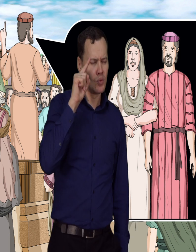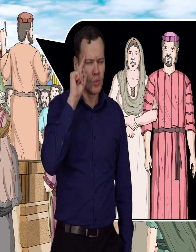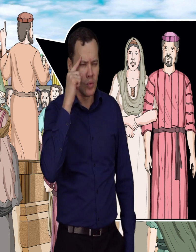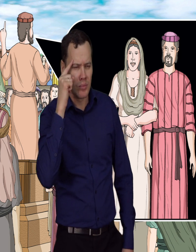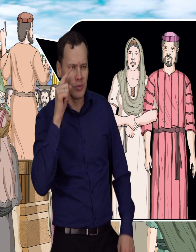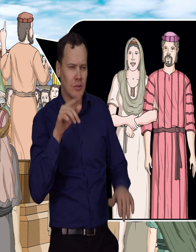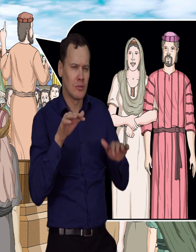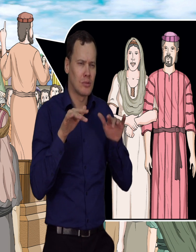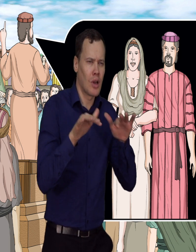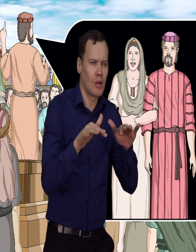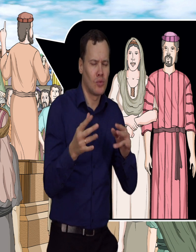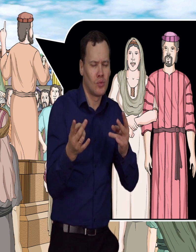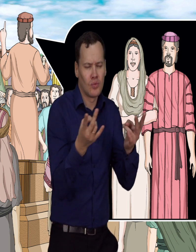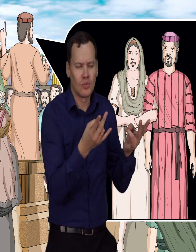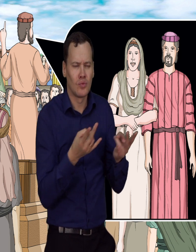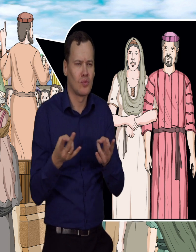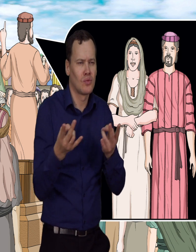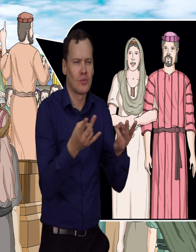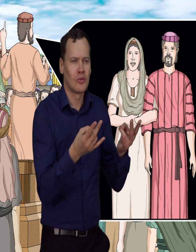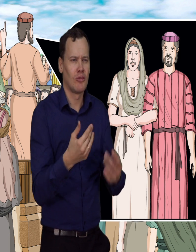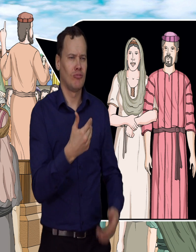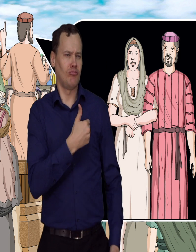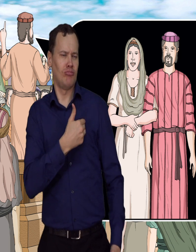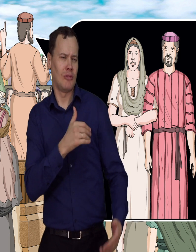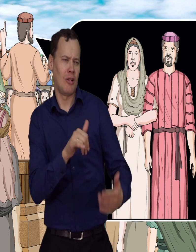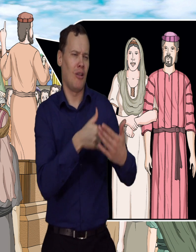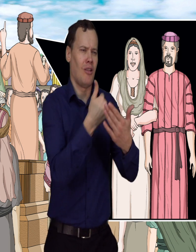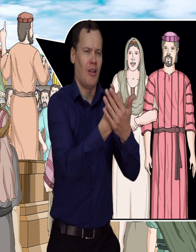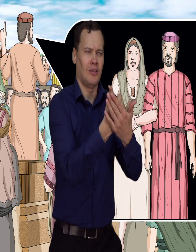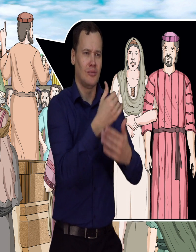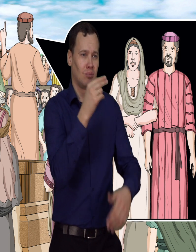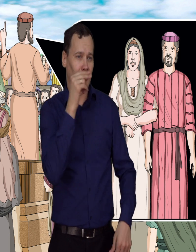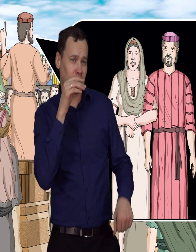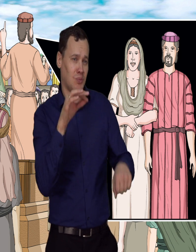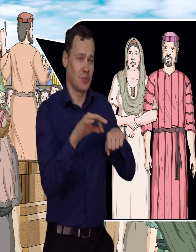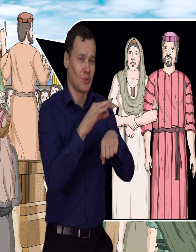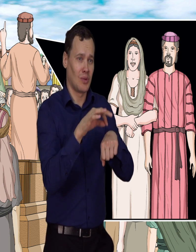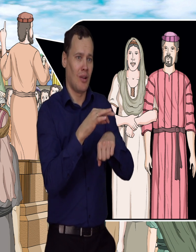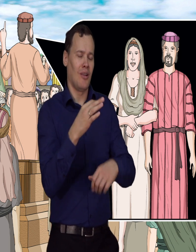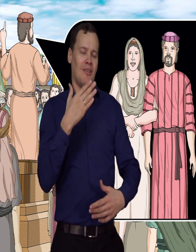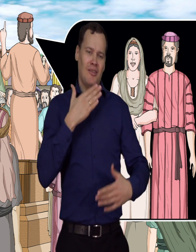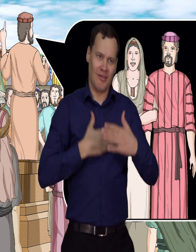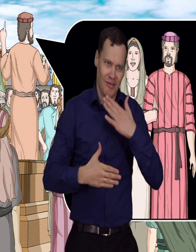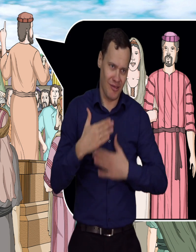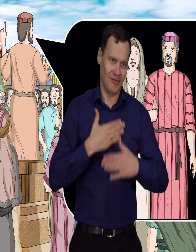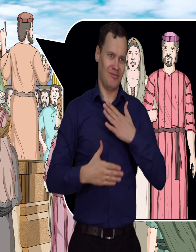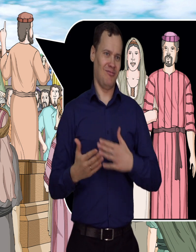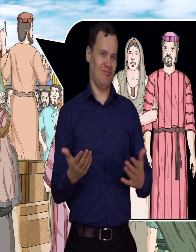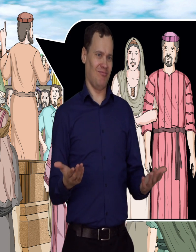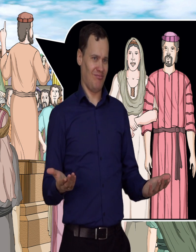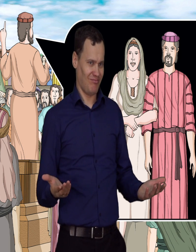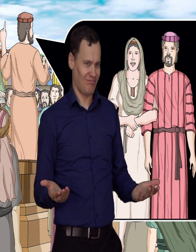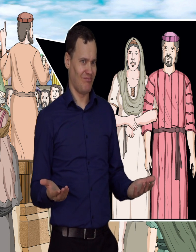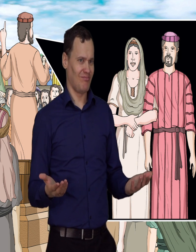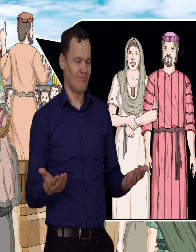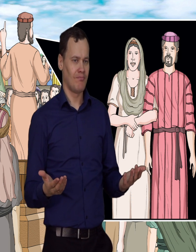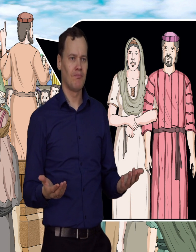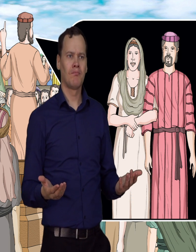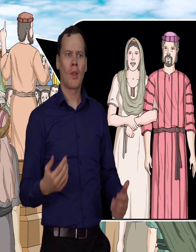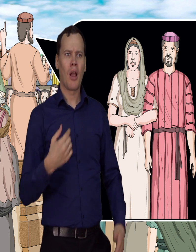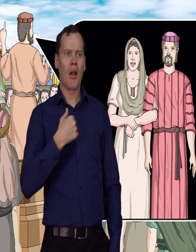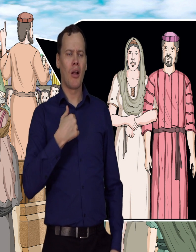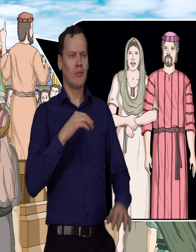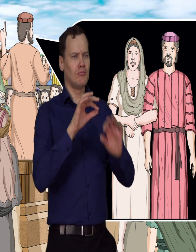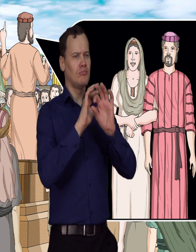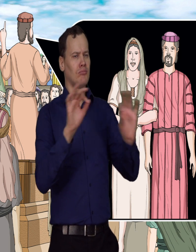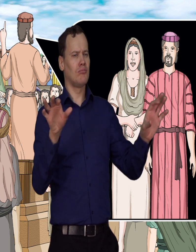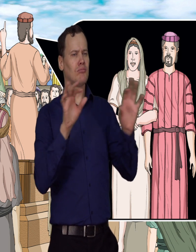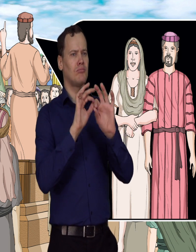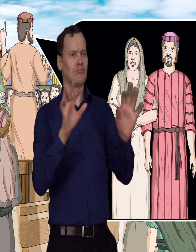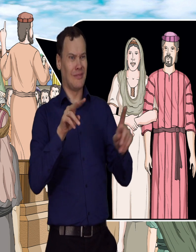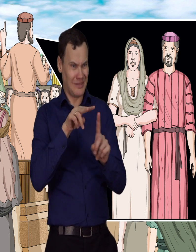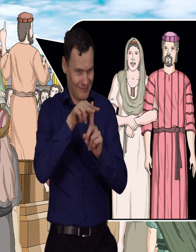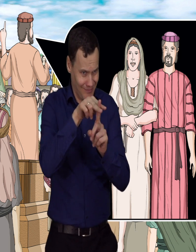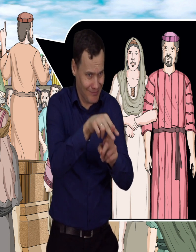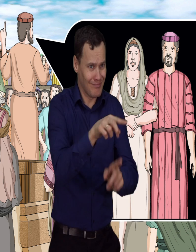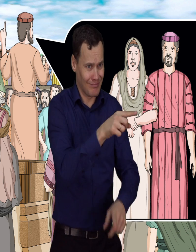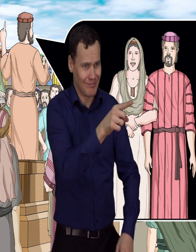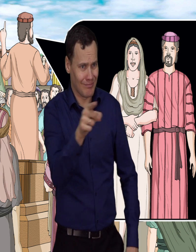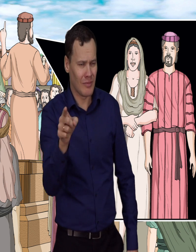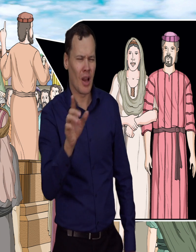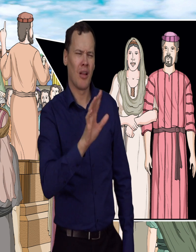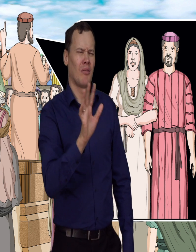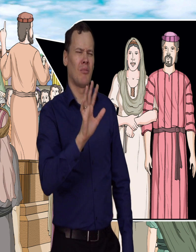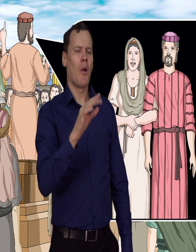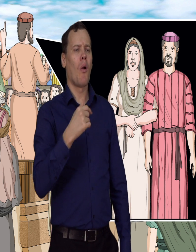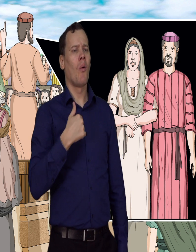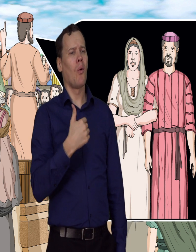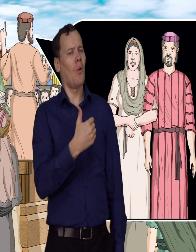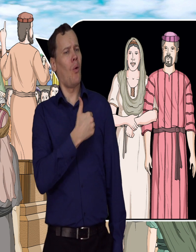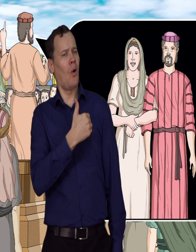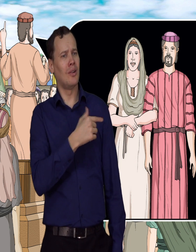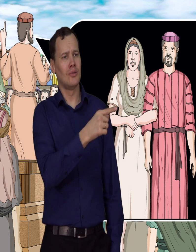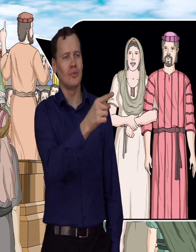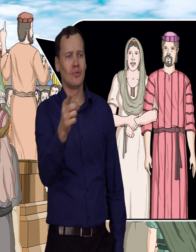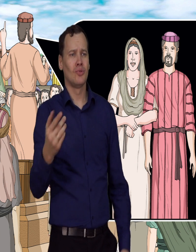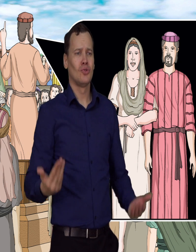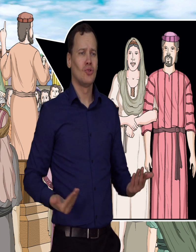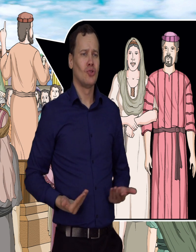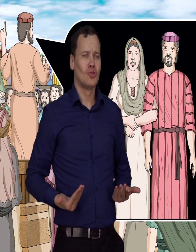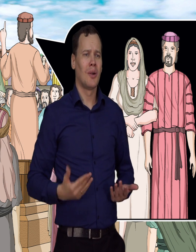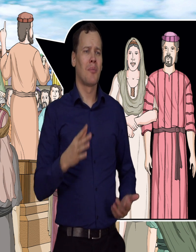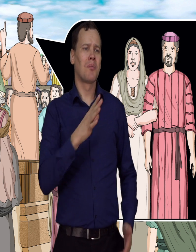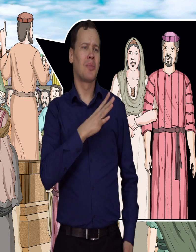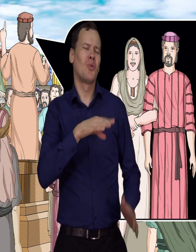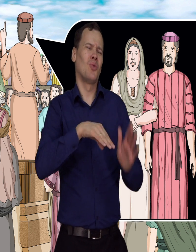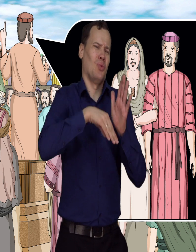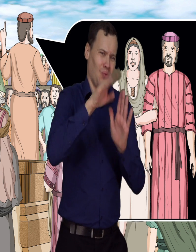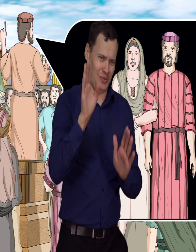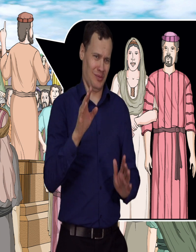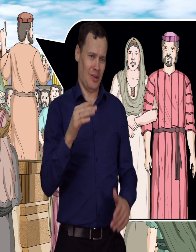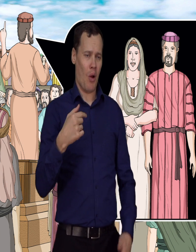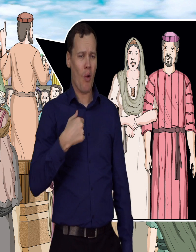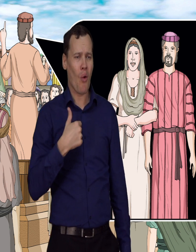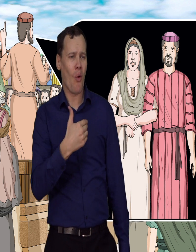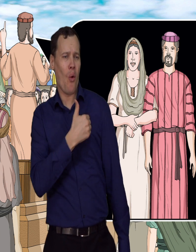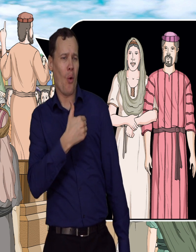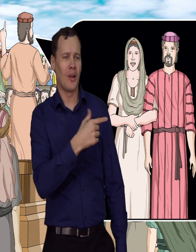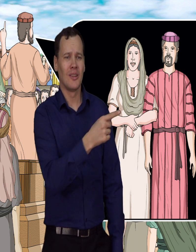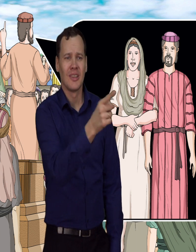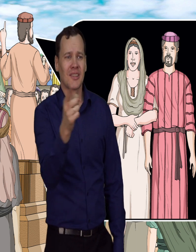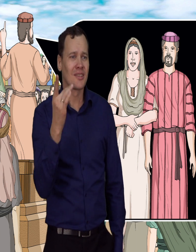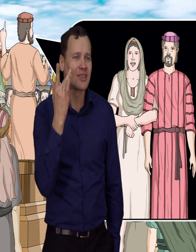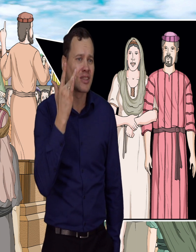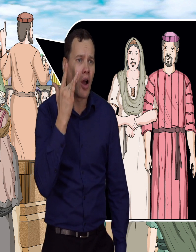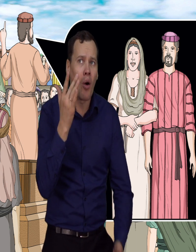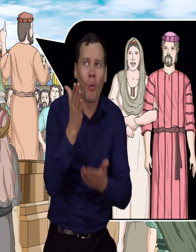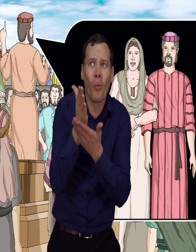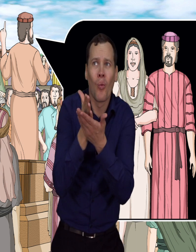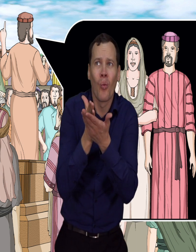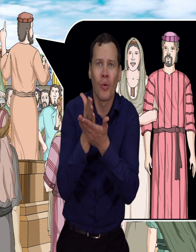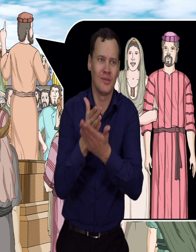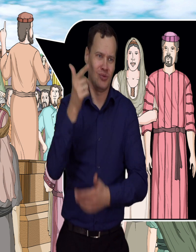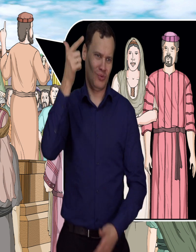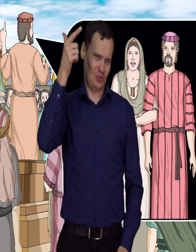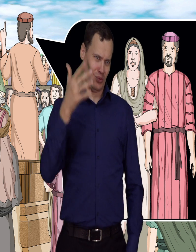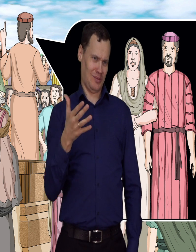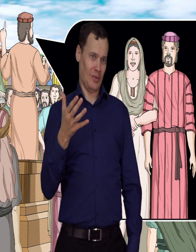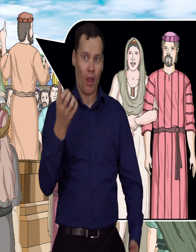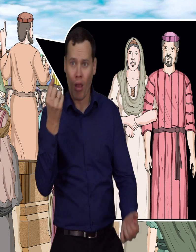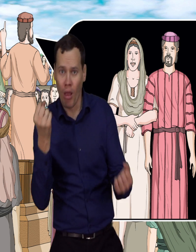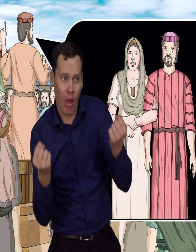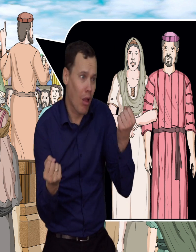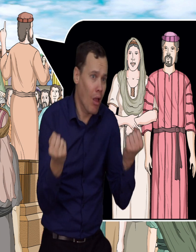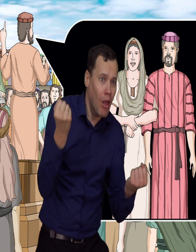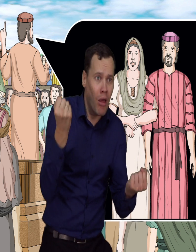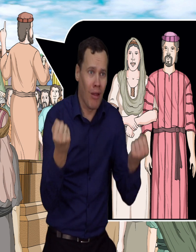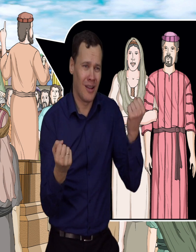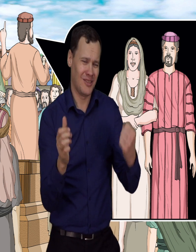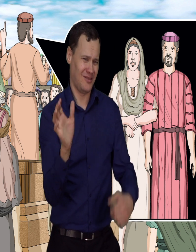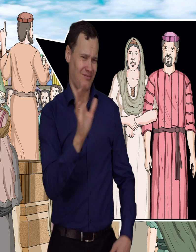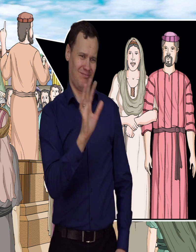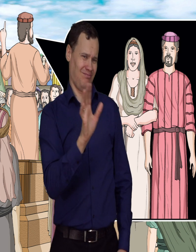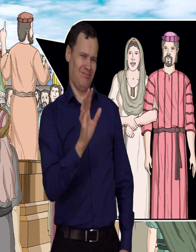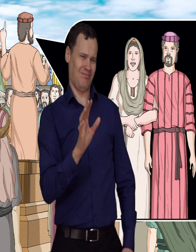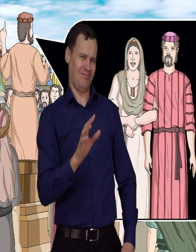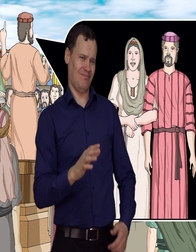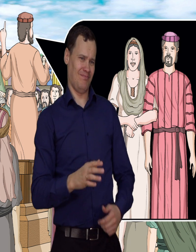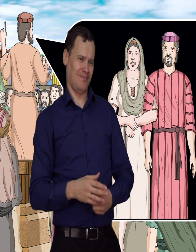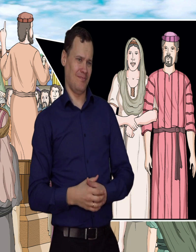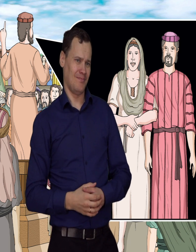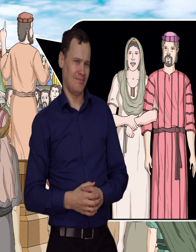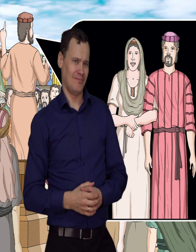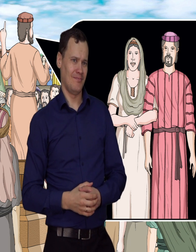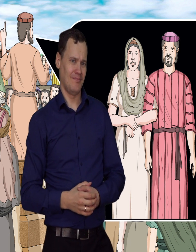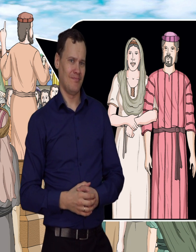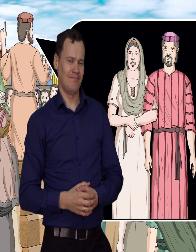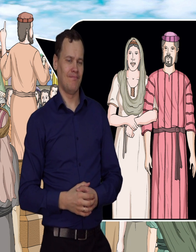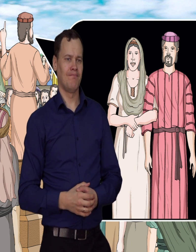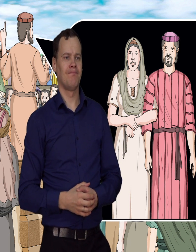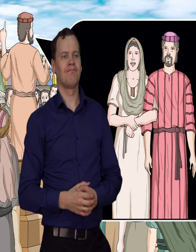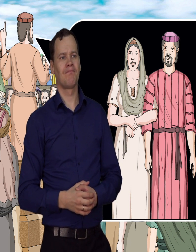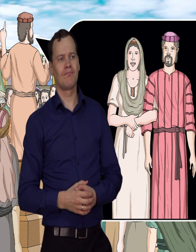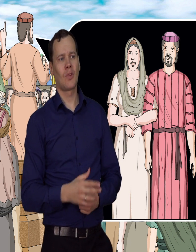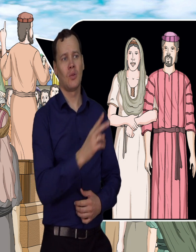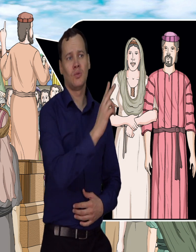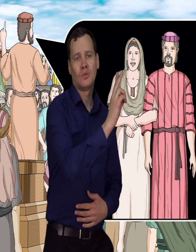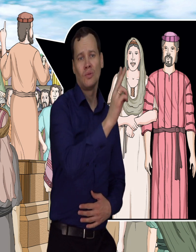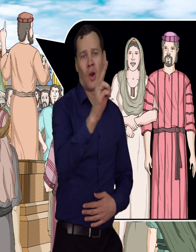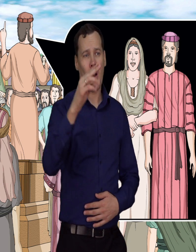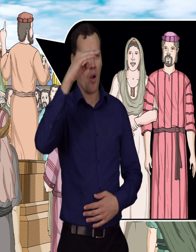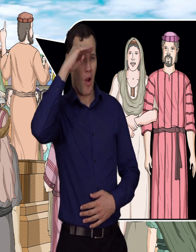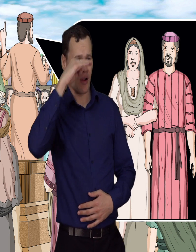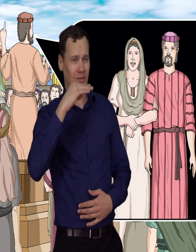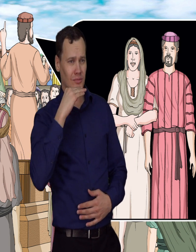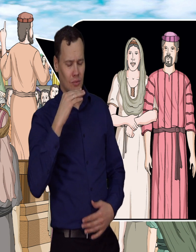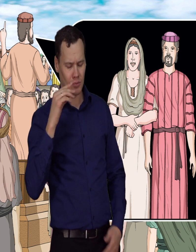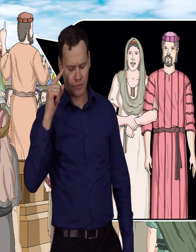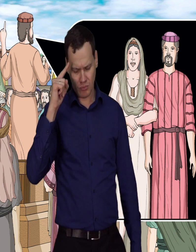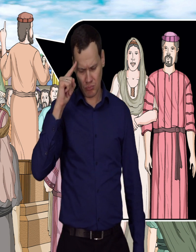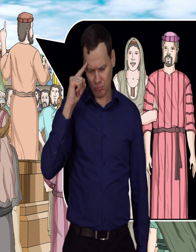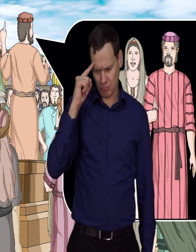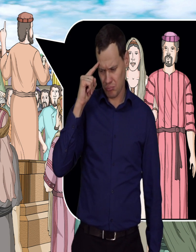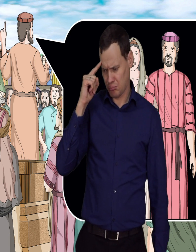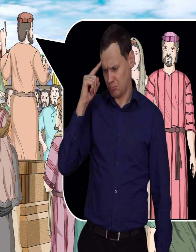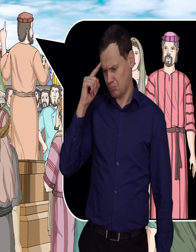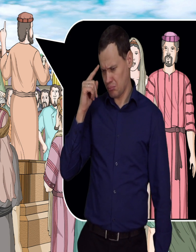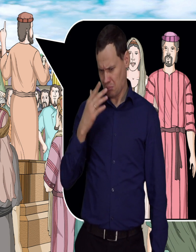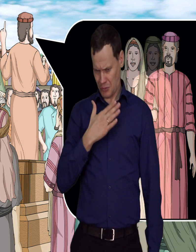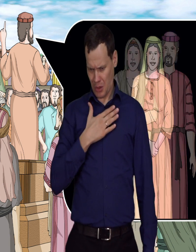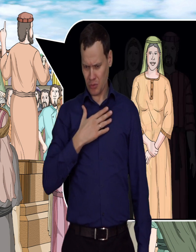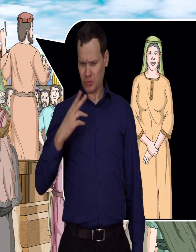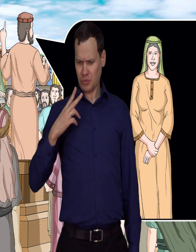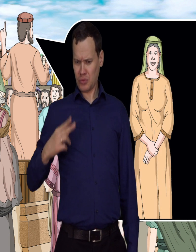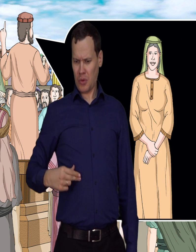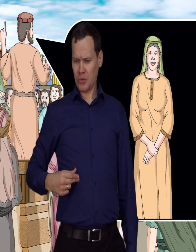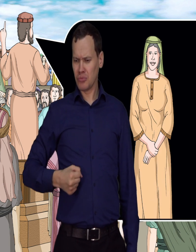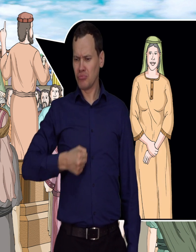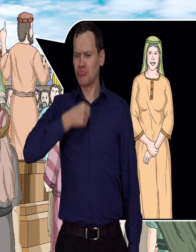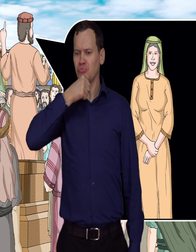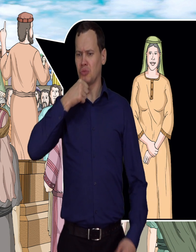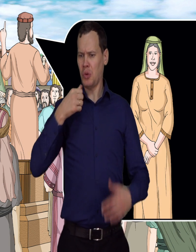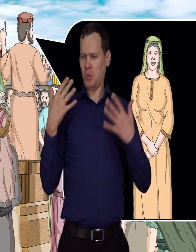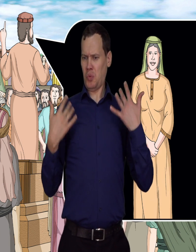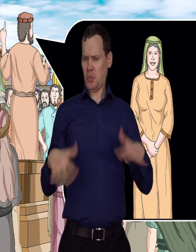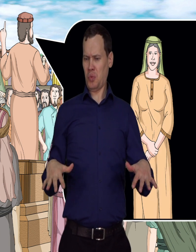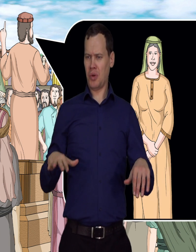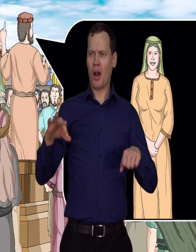So then, he who marries the virgin does well, but he who does not marry her does even better.